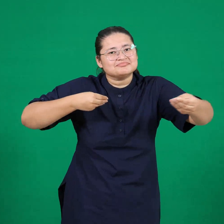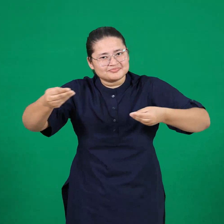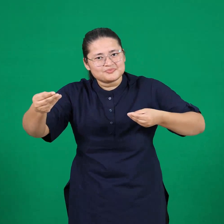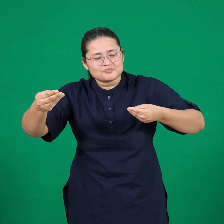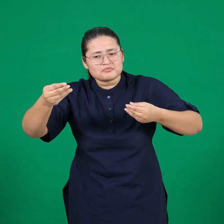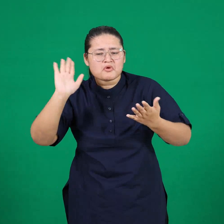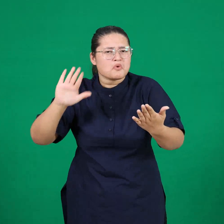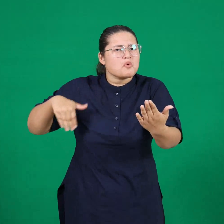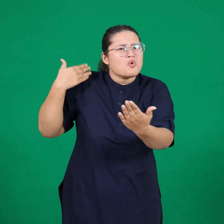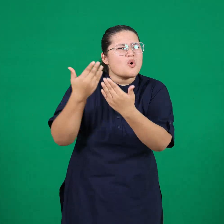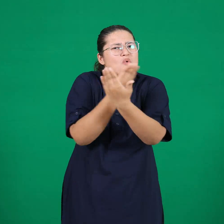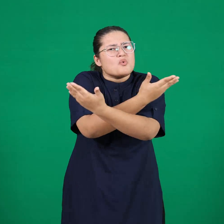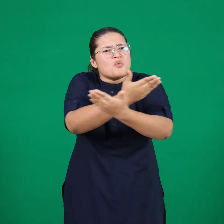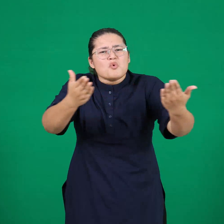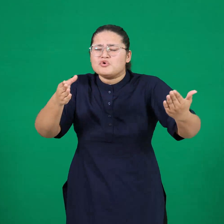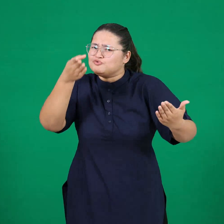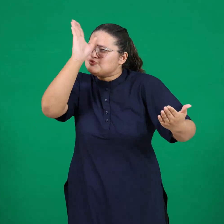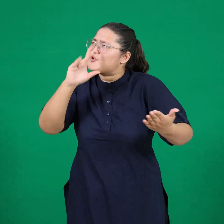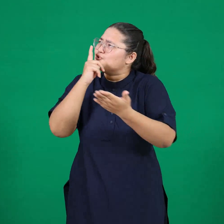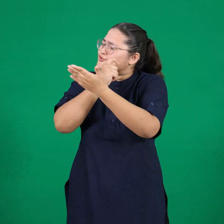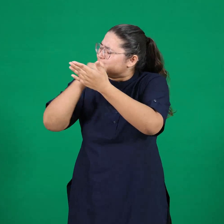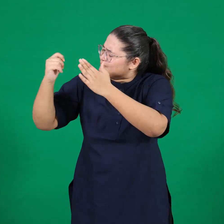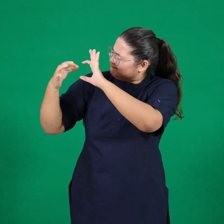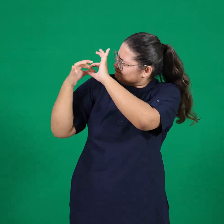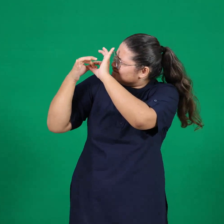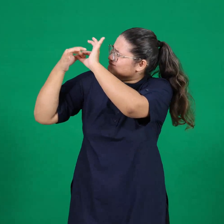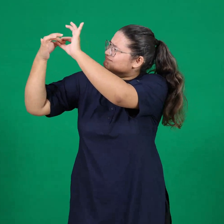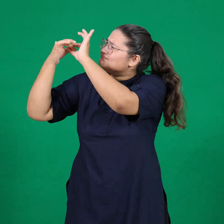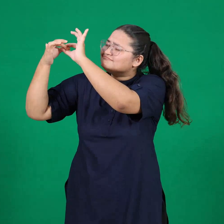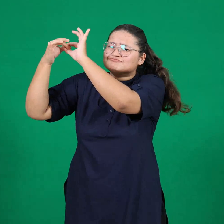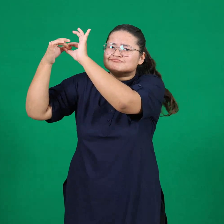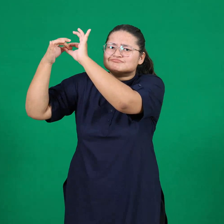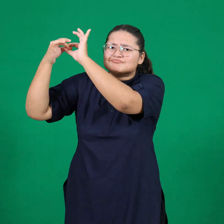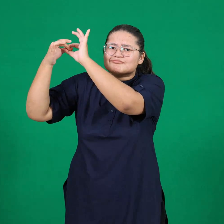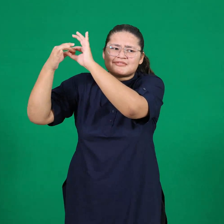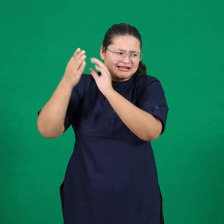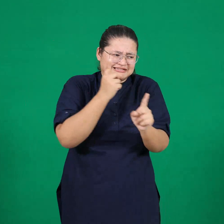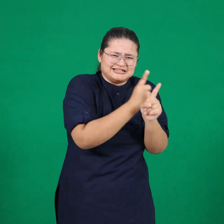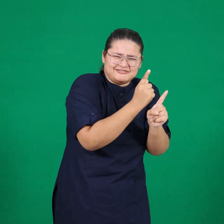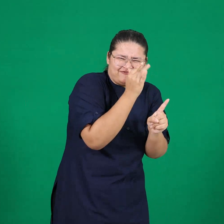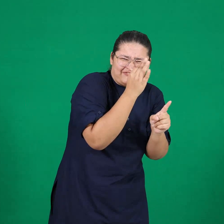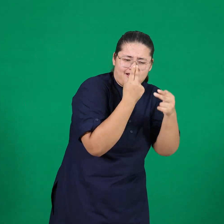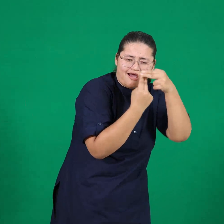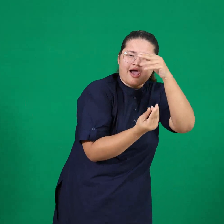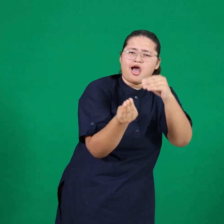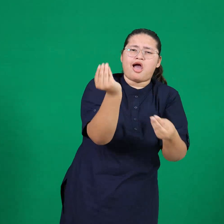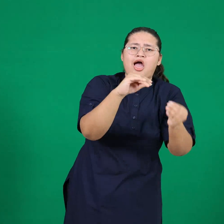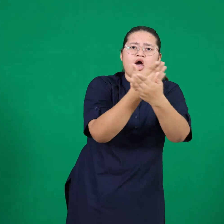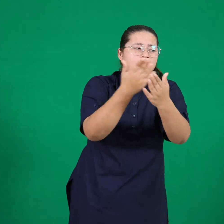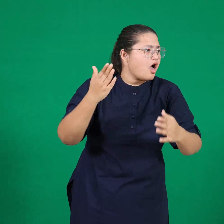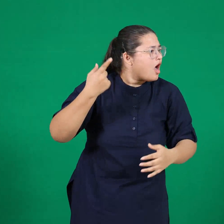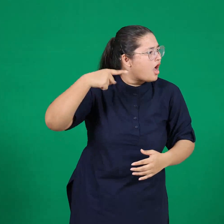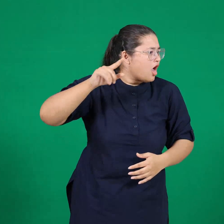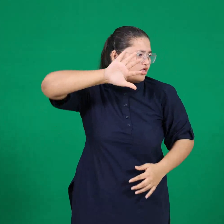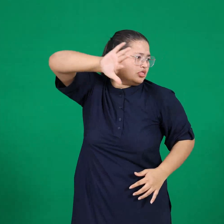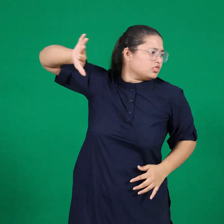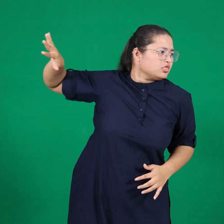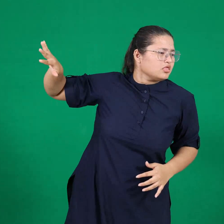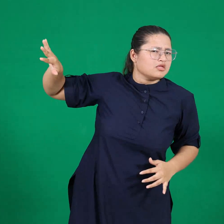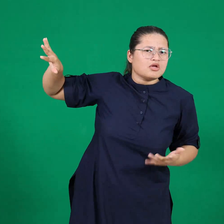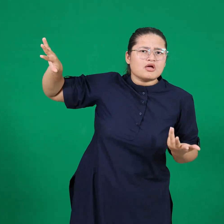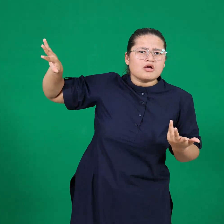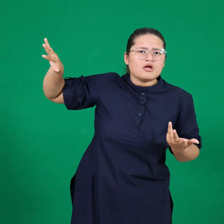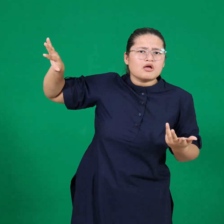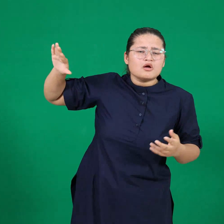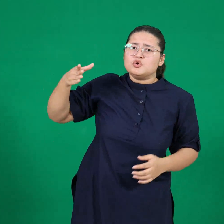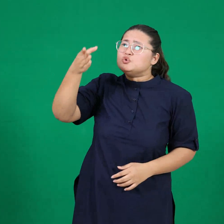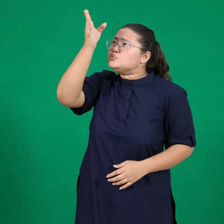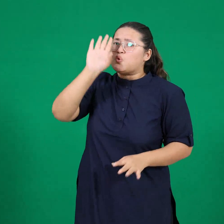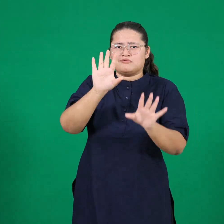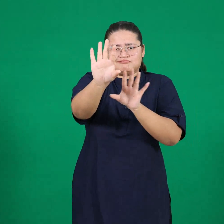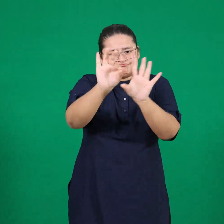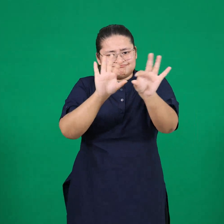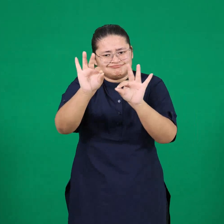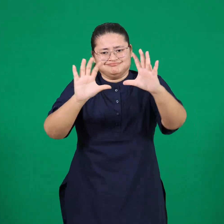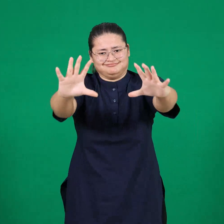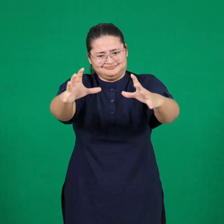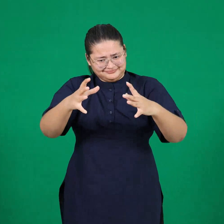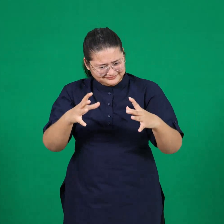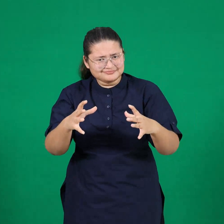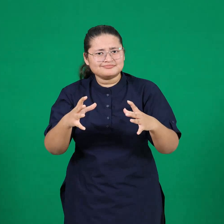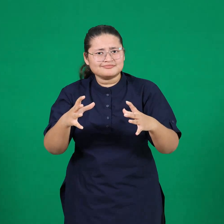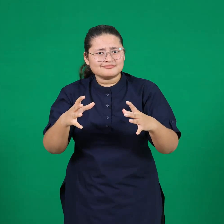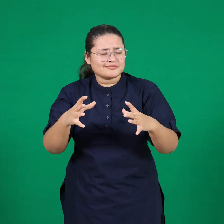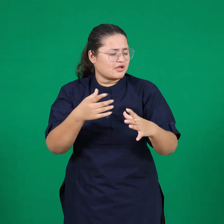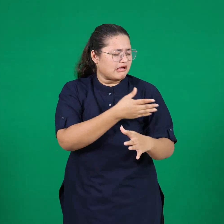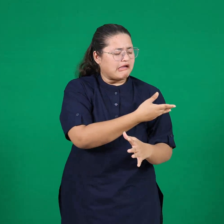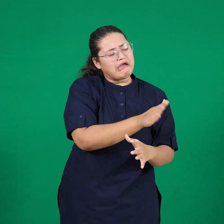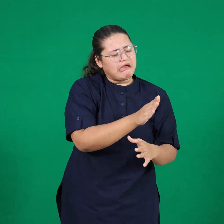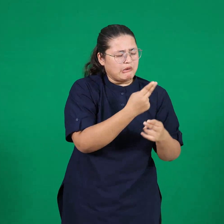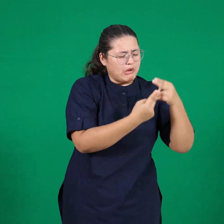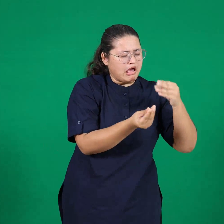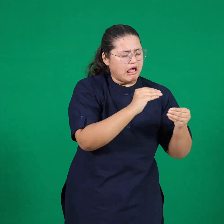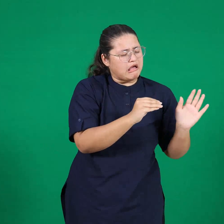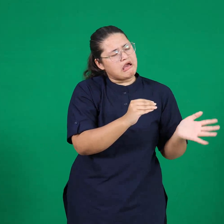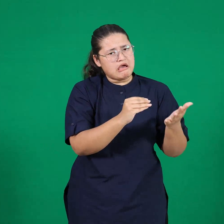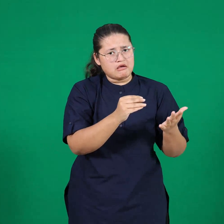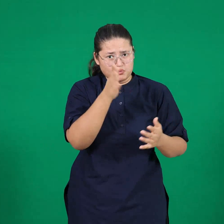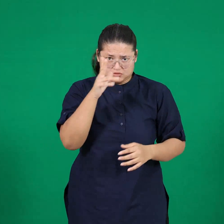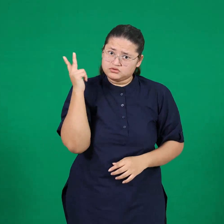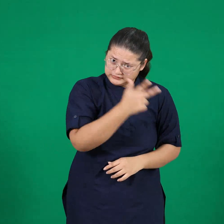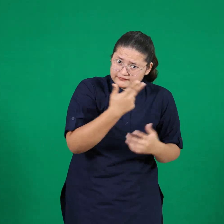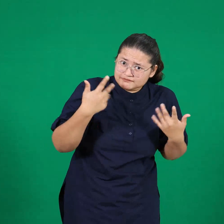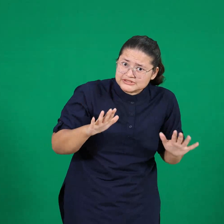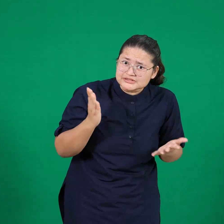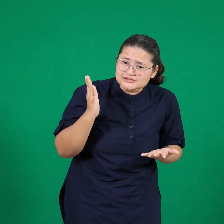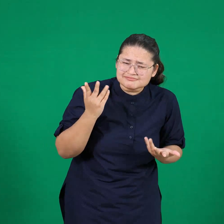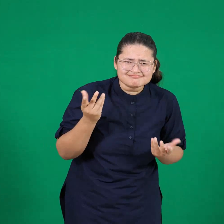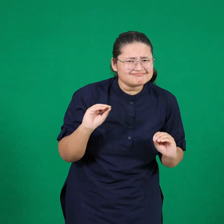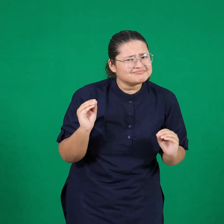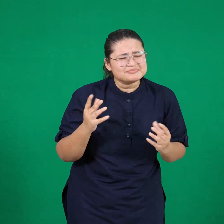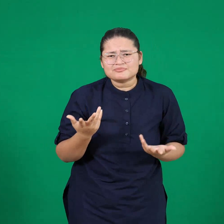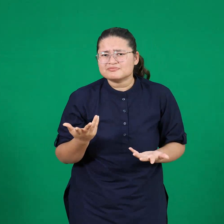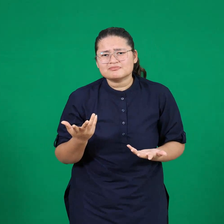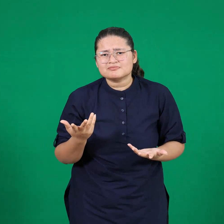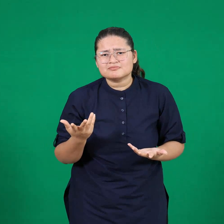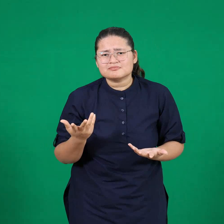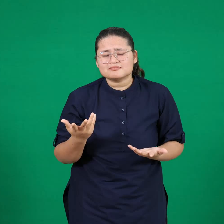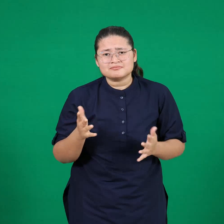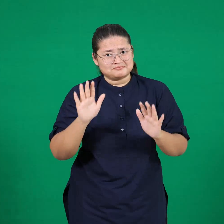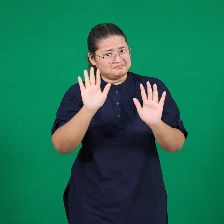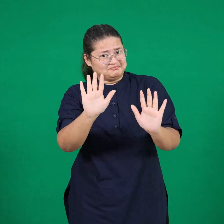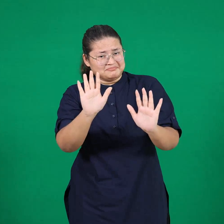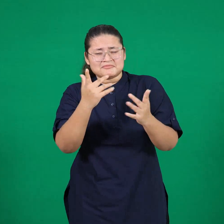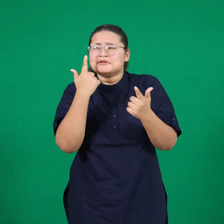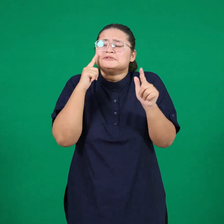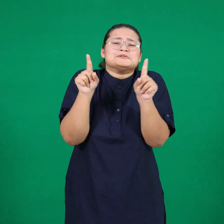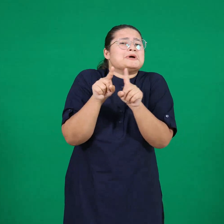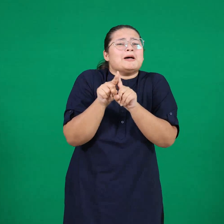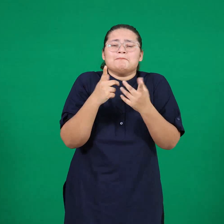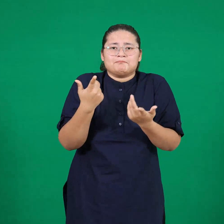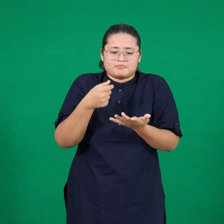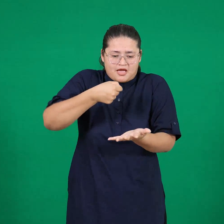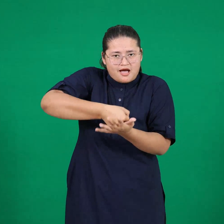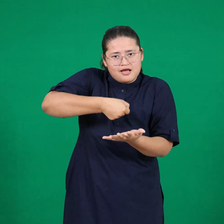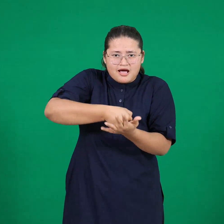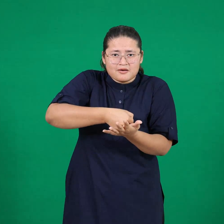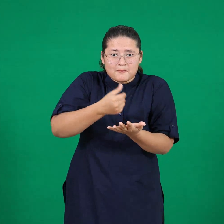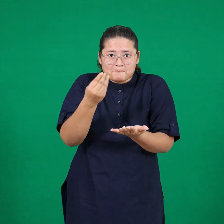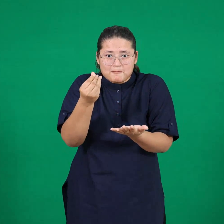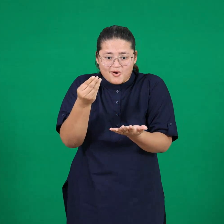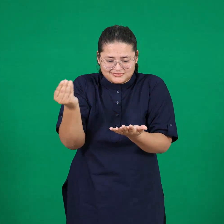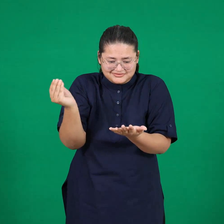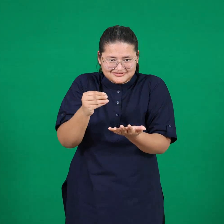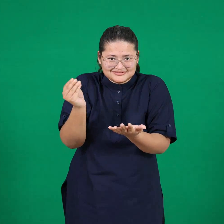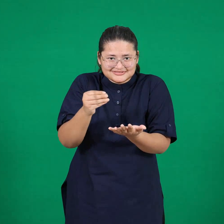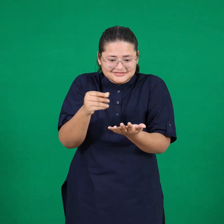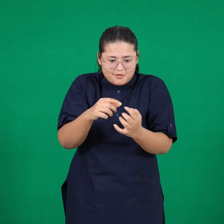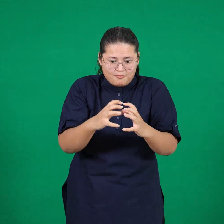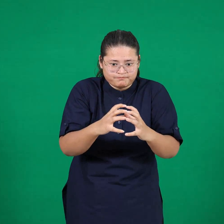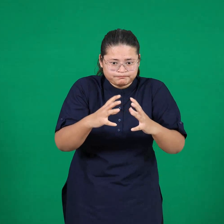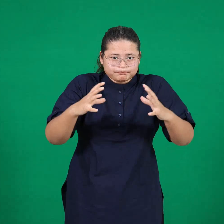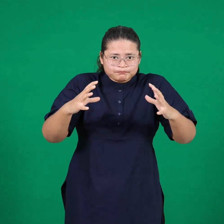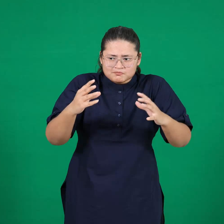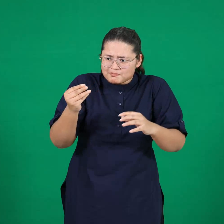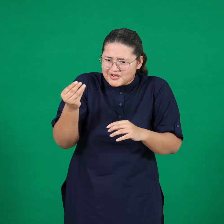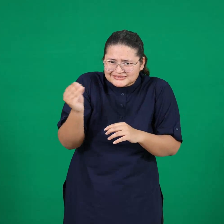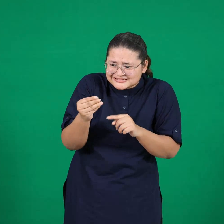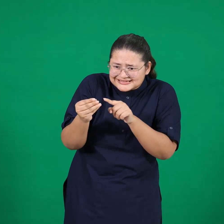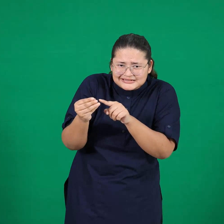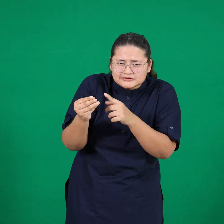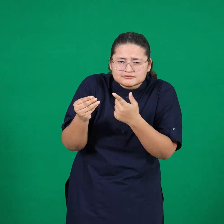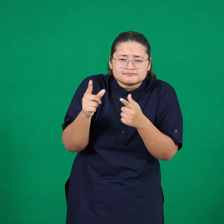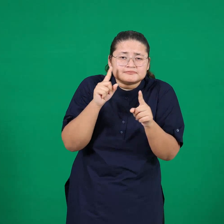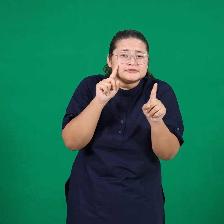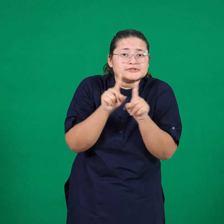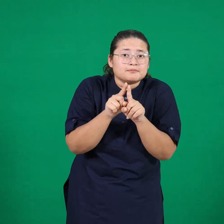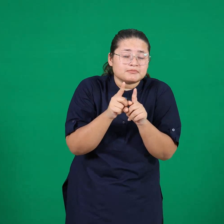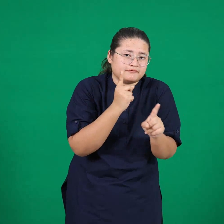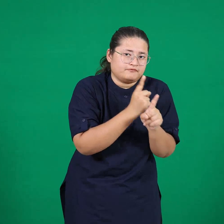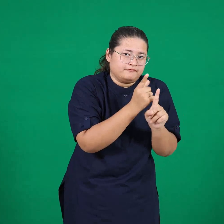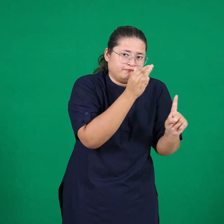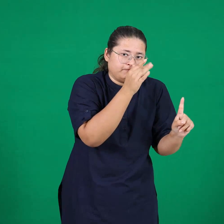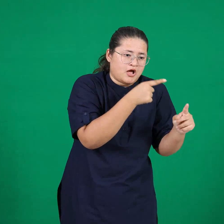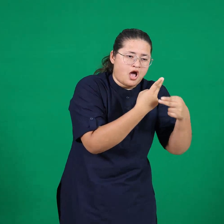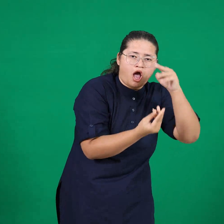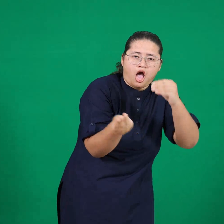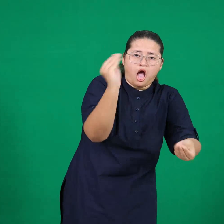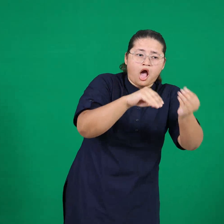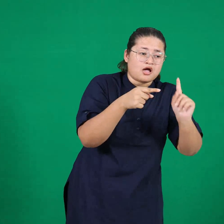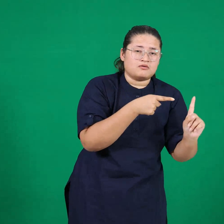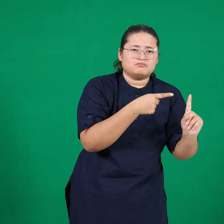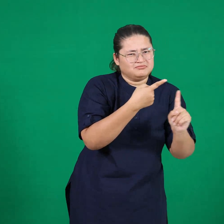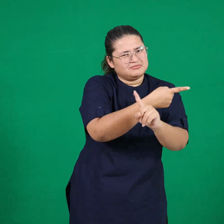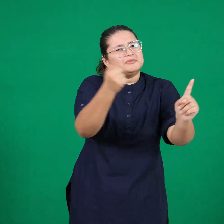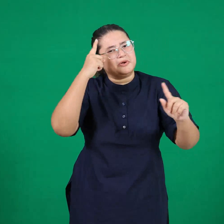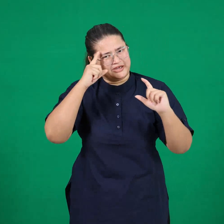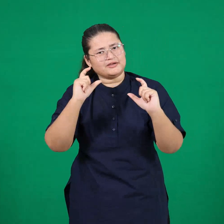You were running so well. Who has obstructed you from obeying the truth? Such persuasion does not come from the One who calls you.